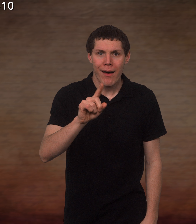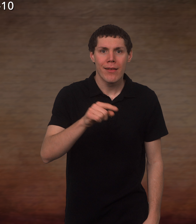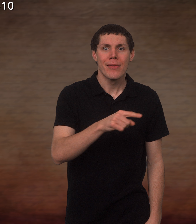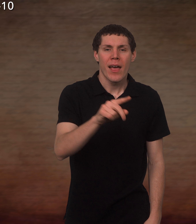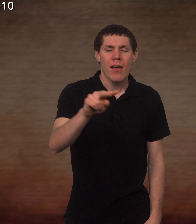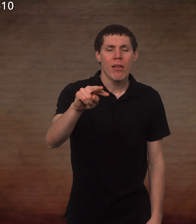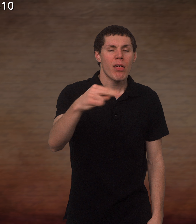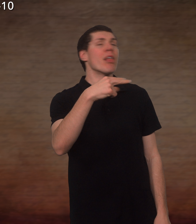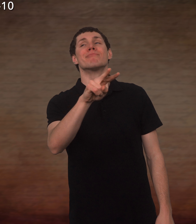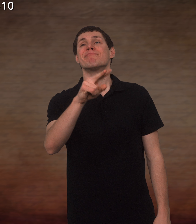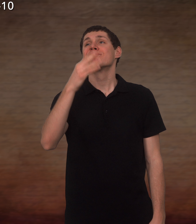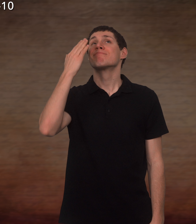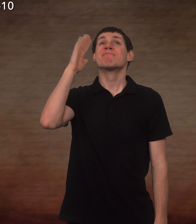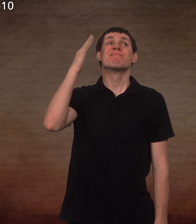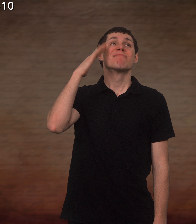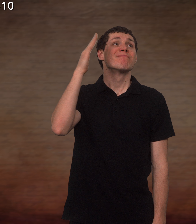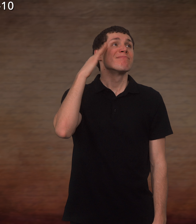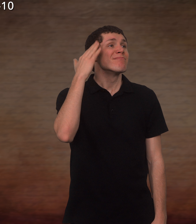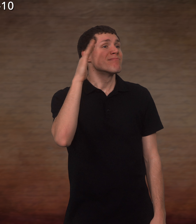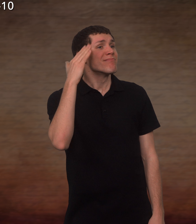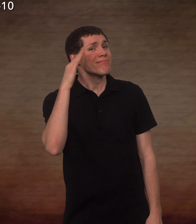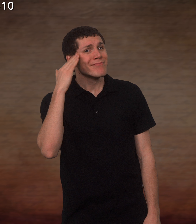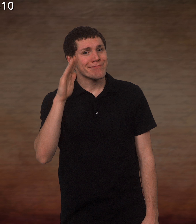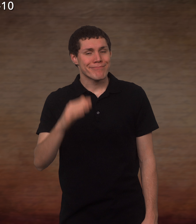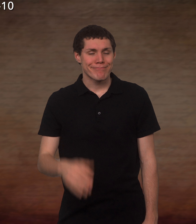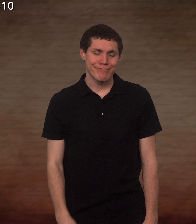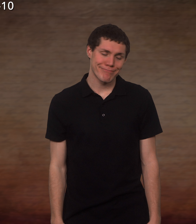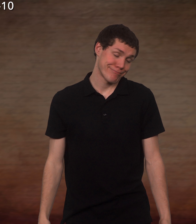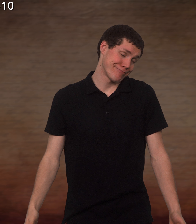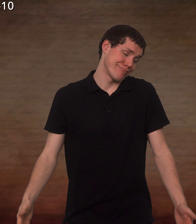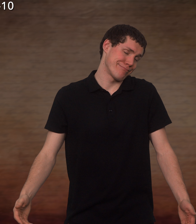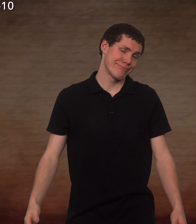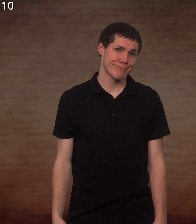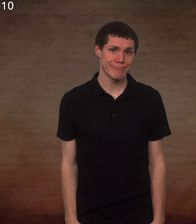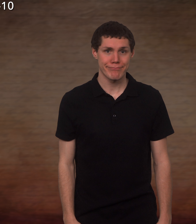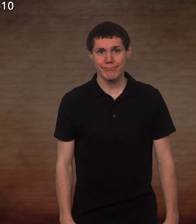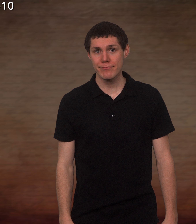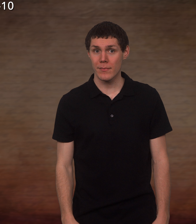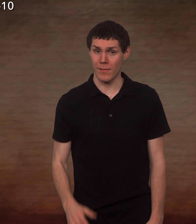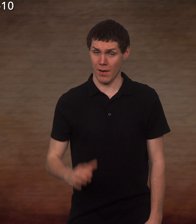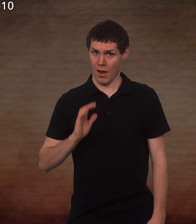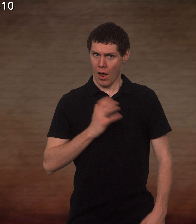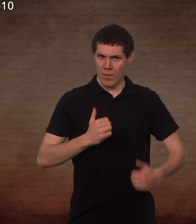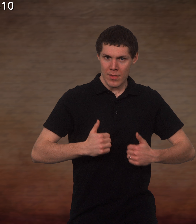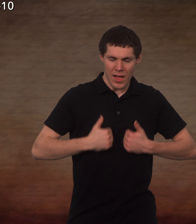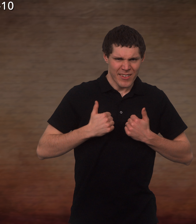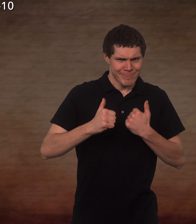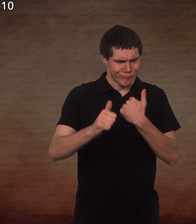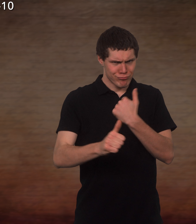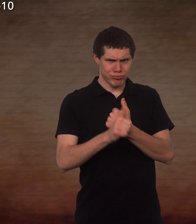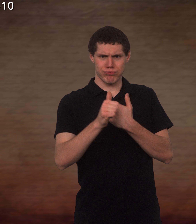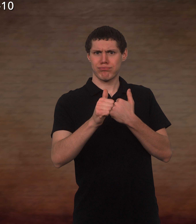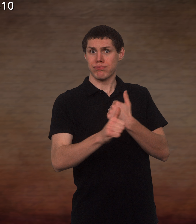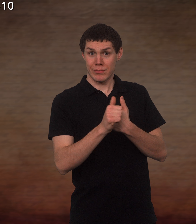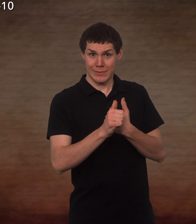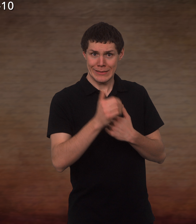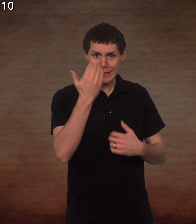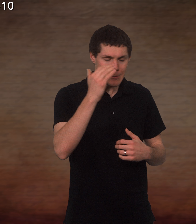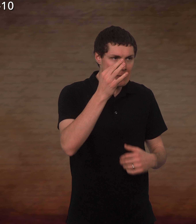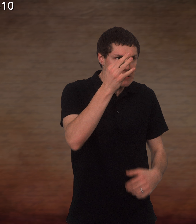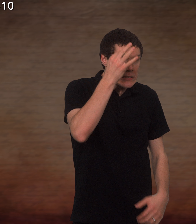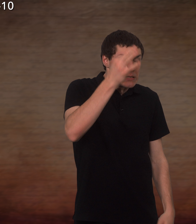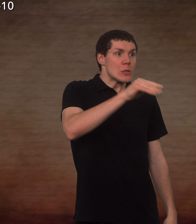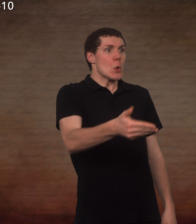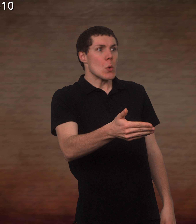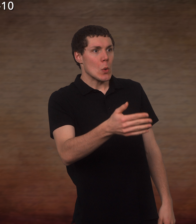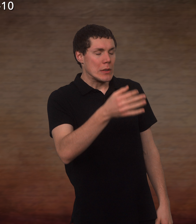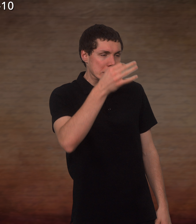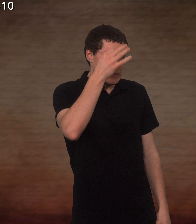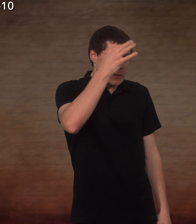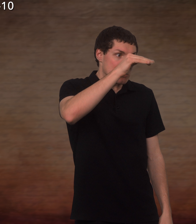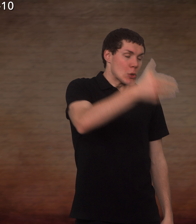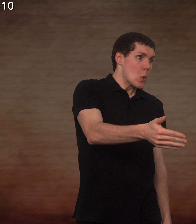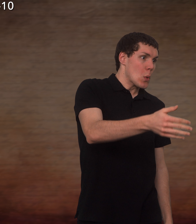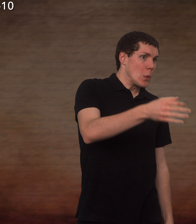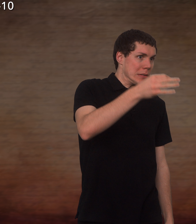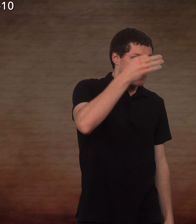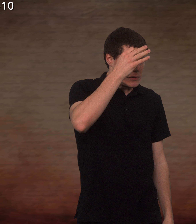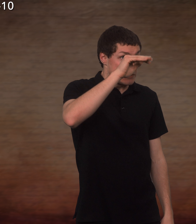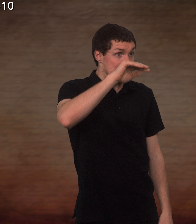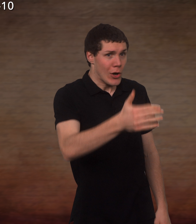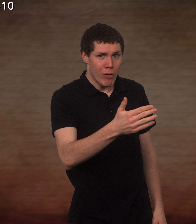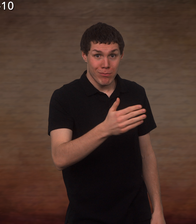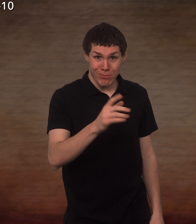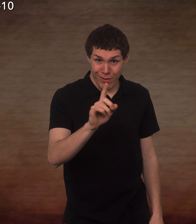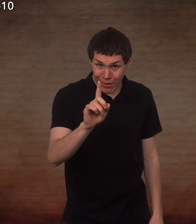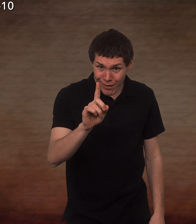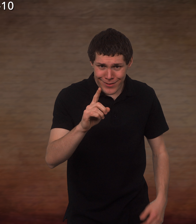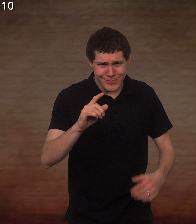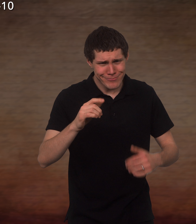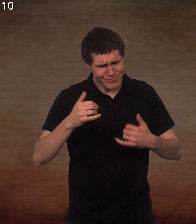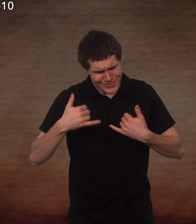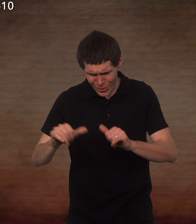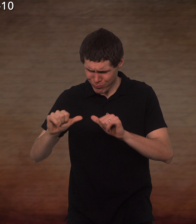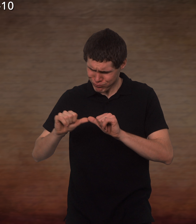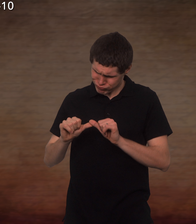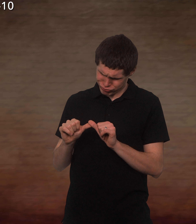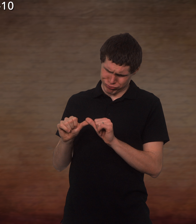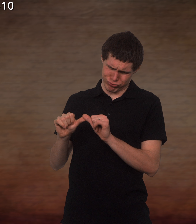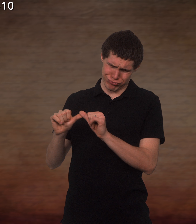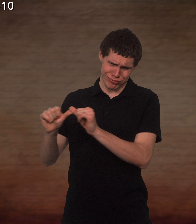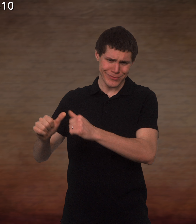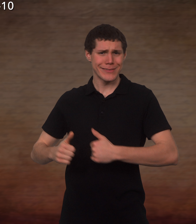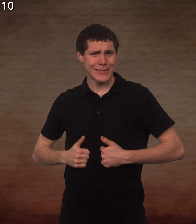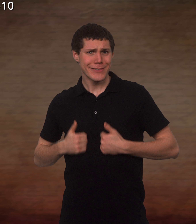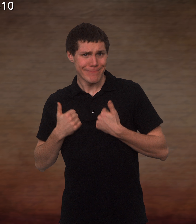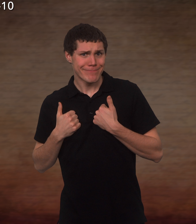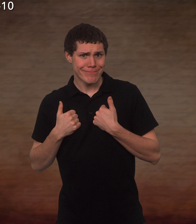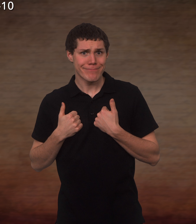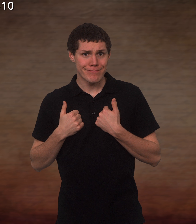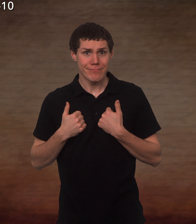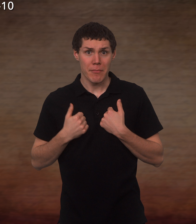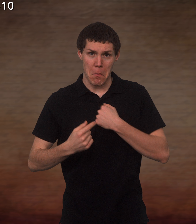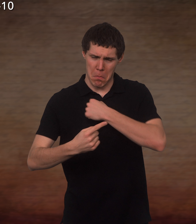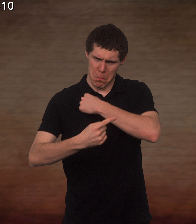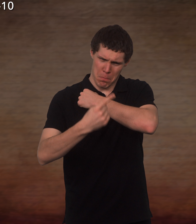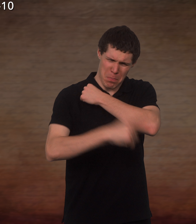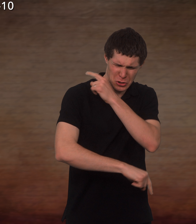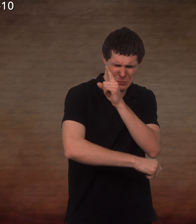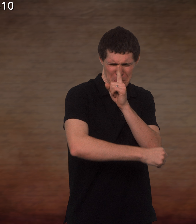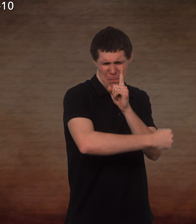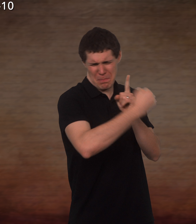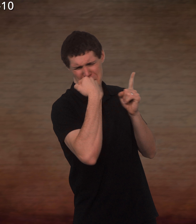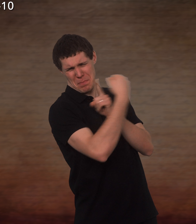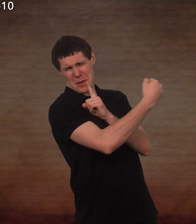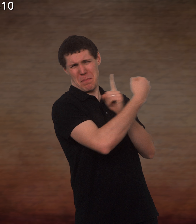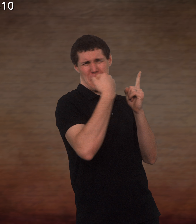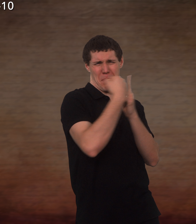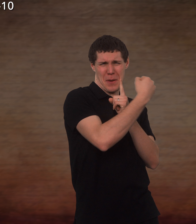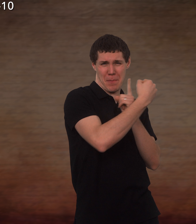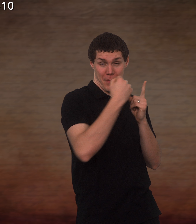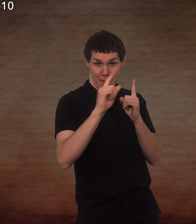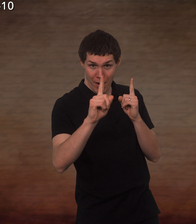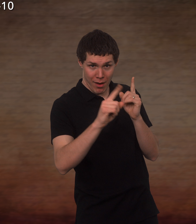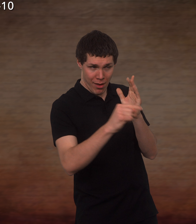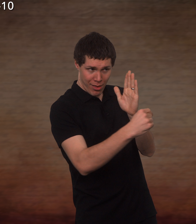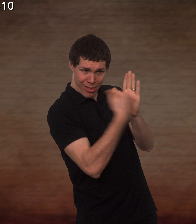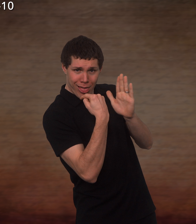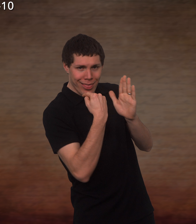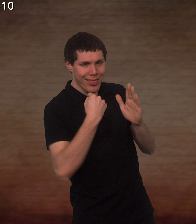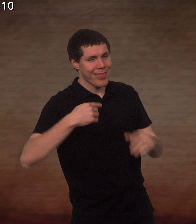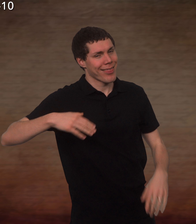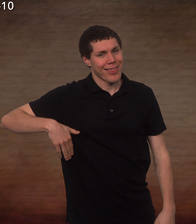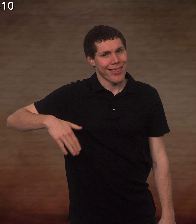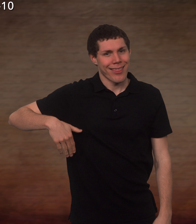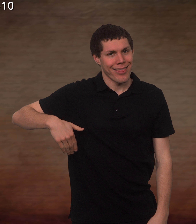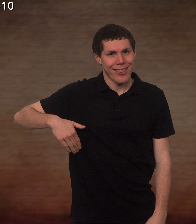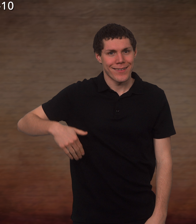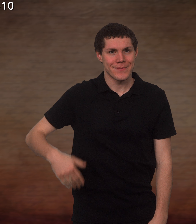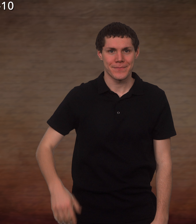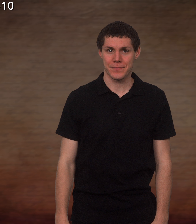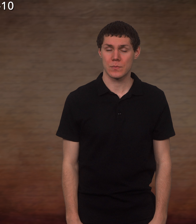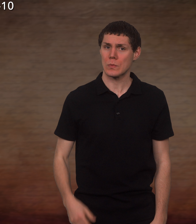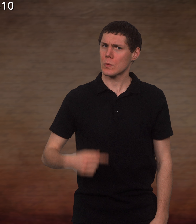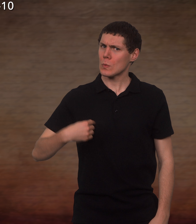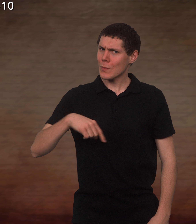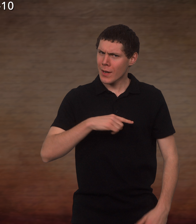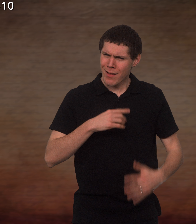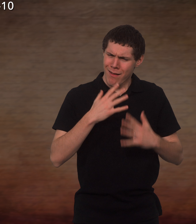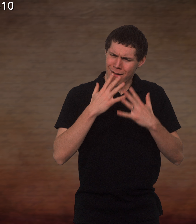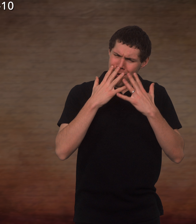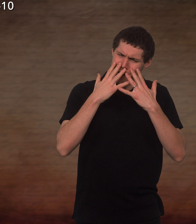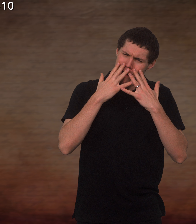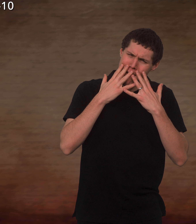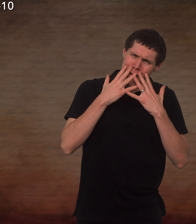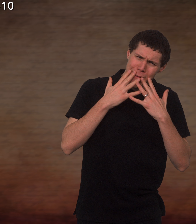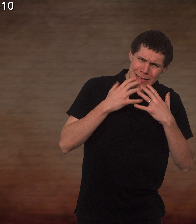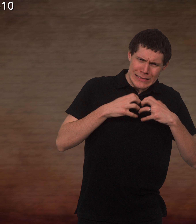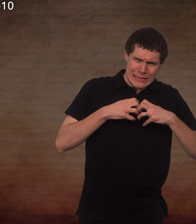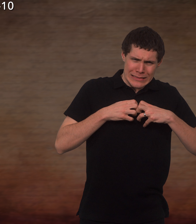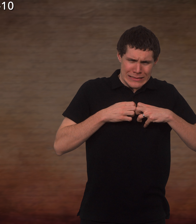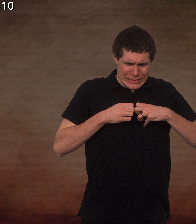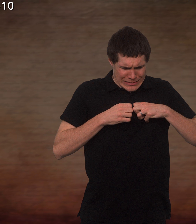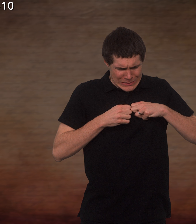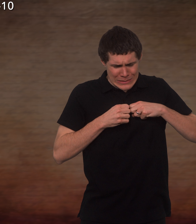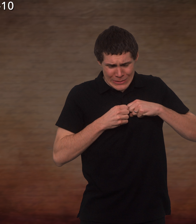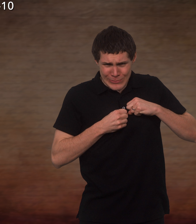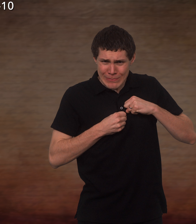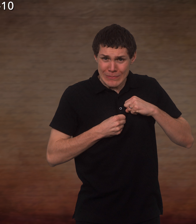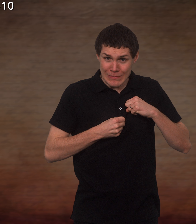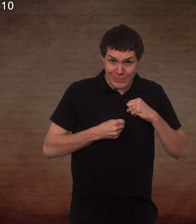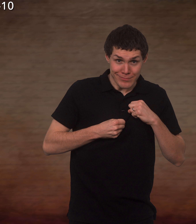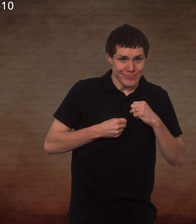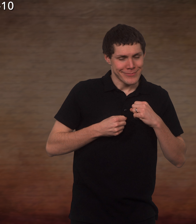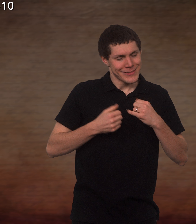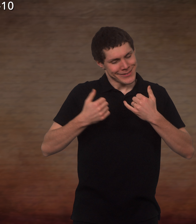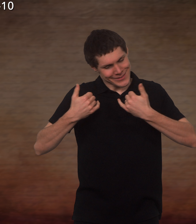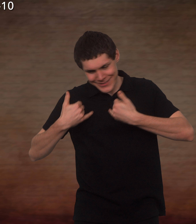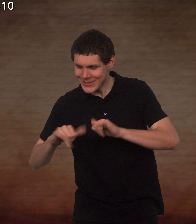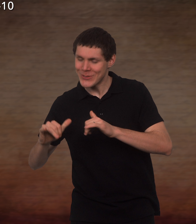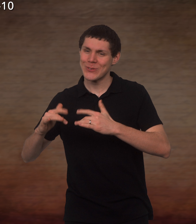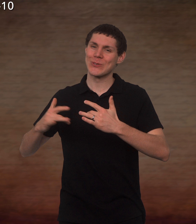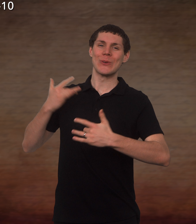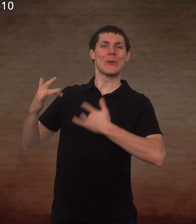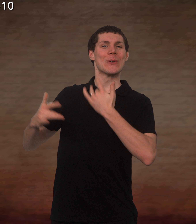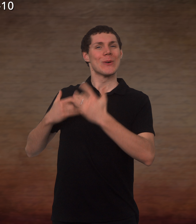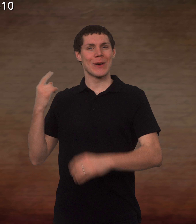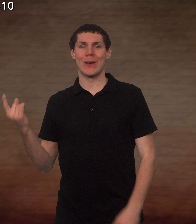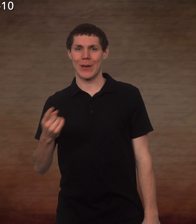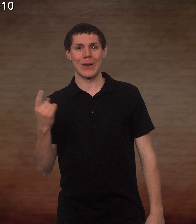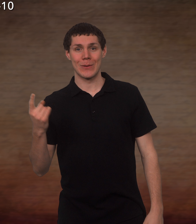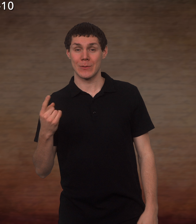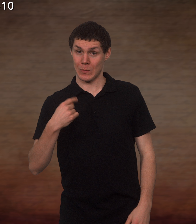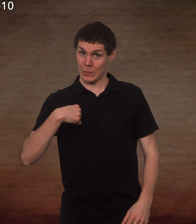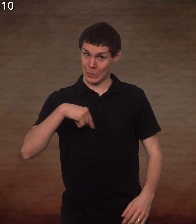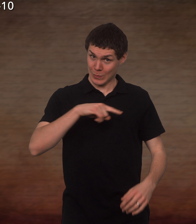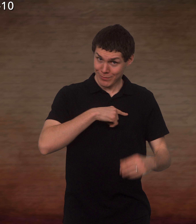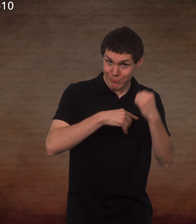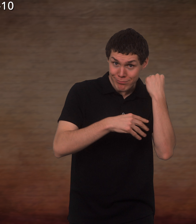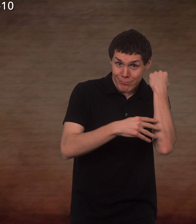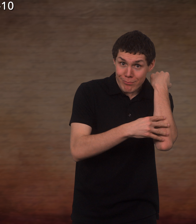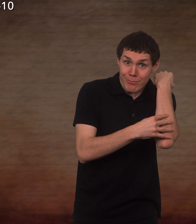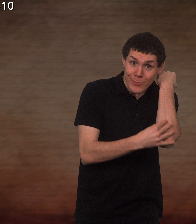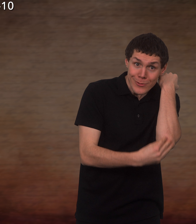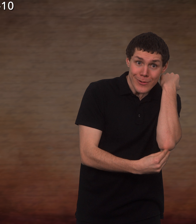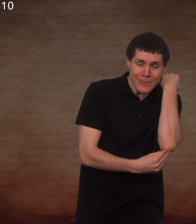as unknown, yet well-known; dying, and yet we live on; punished, yet not killed;